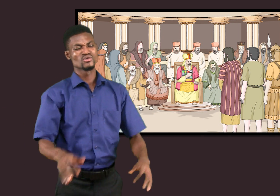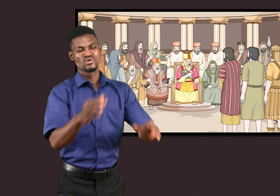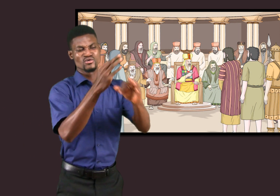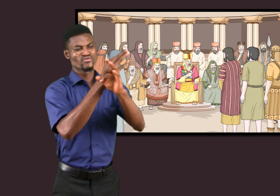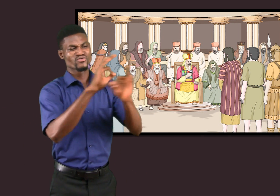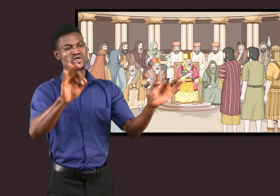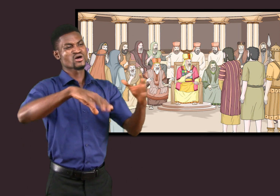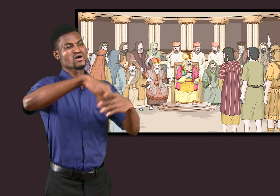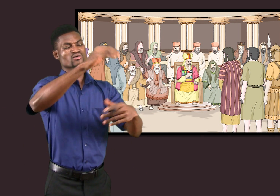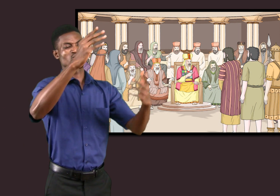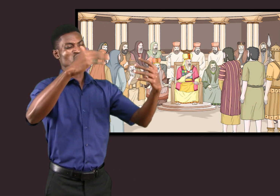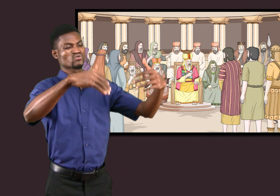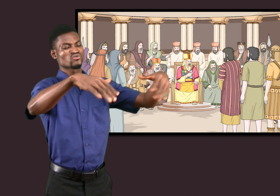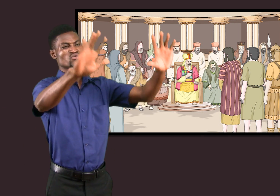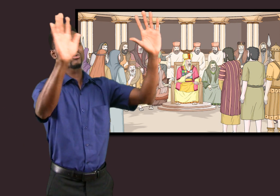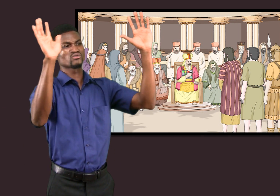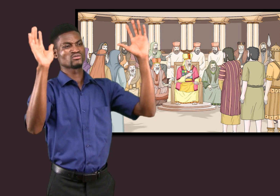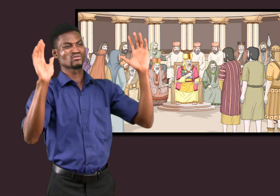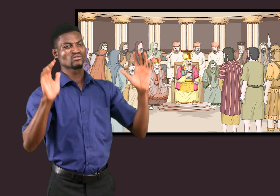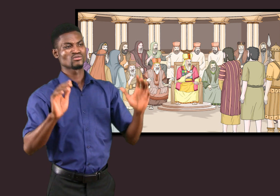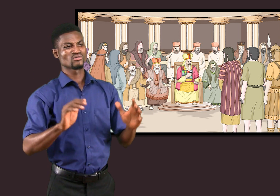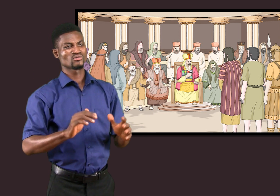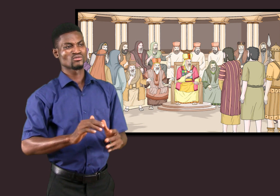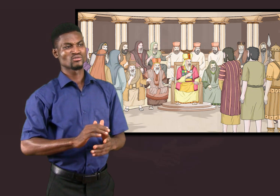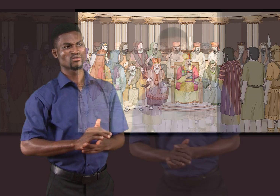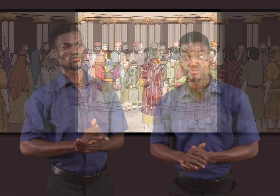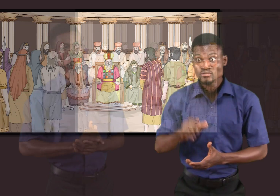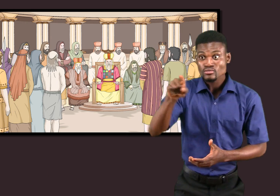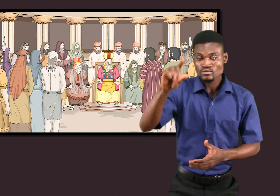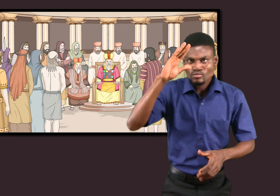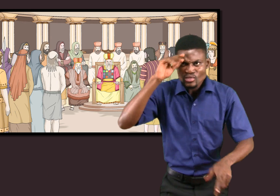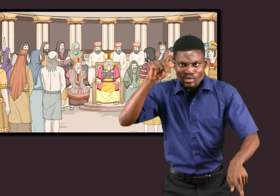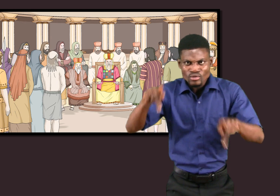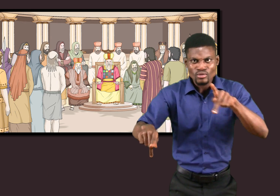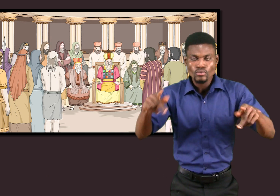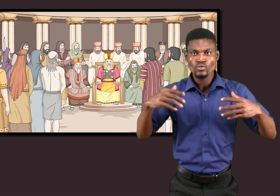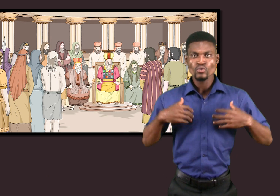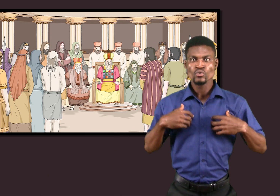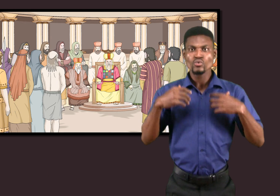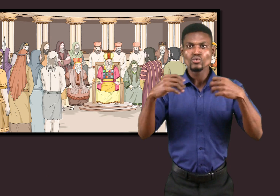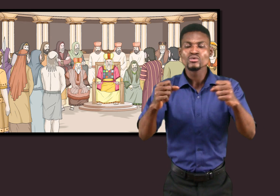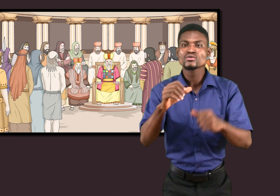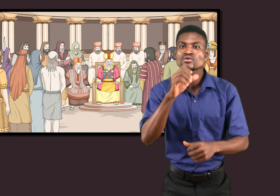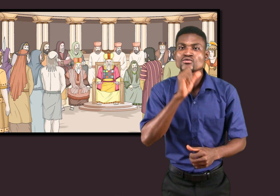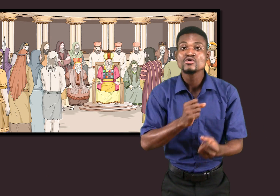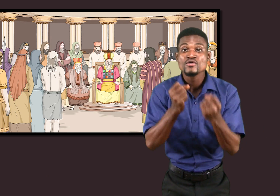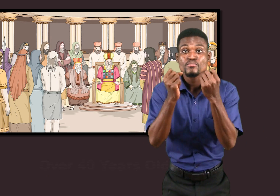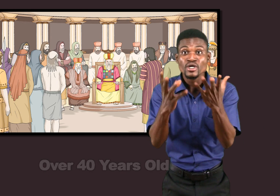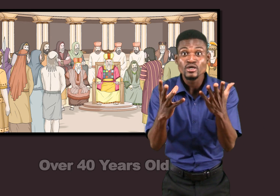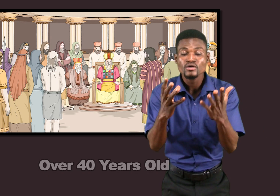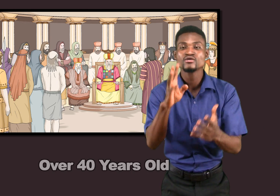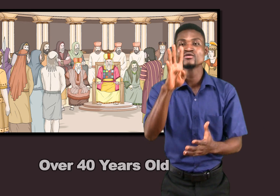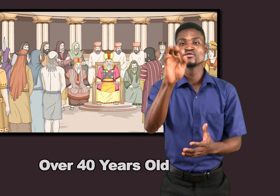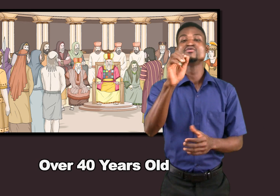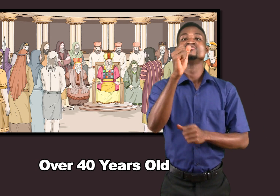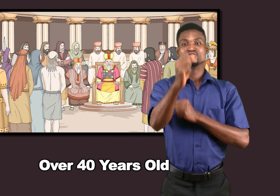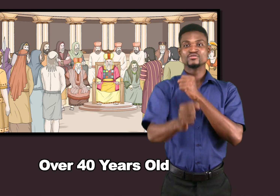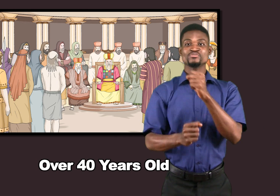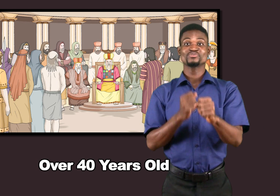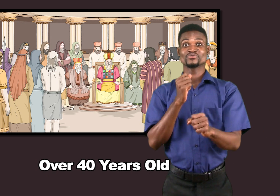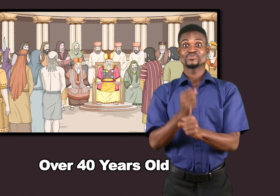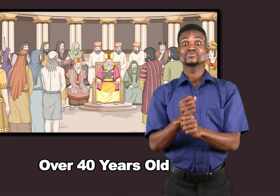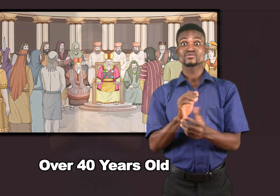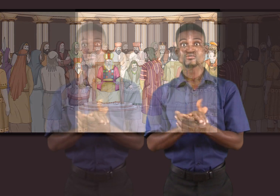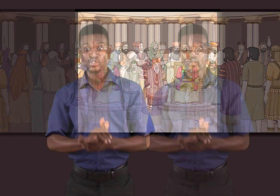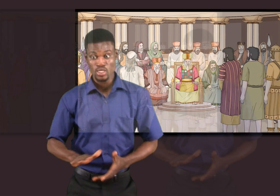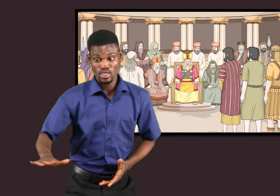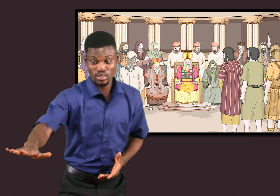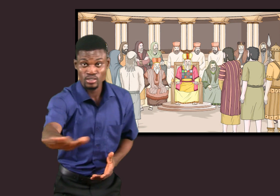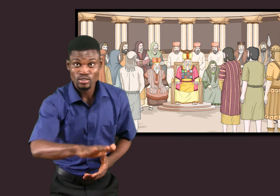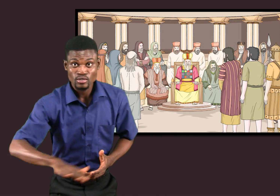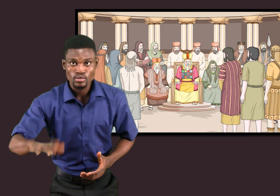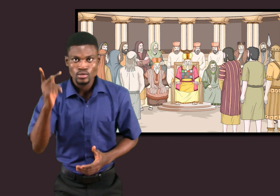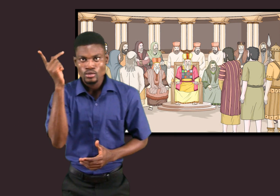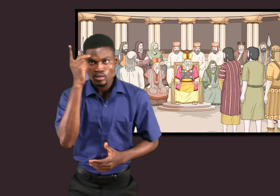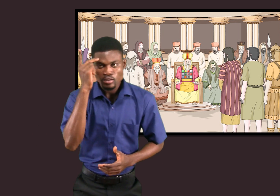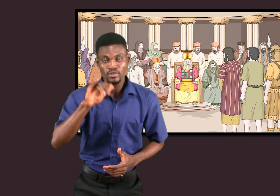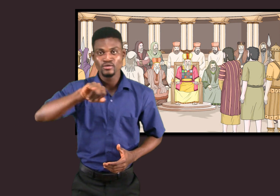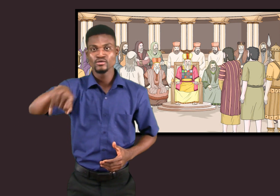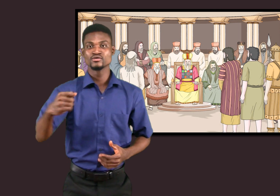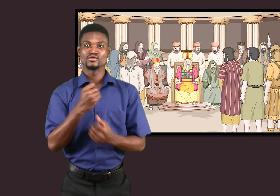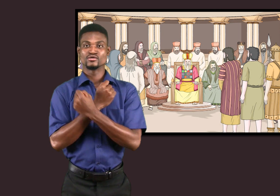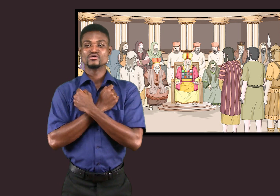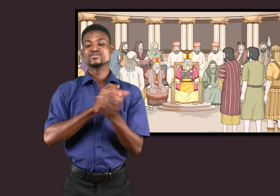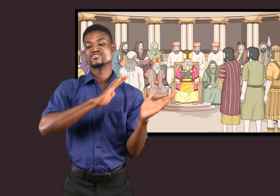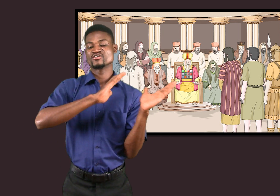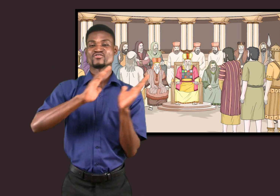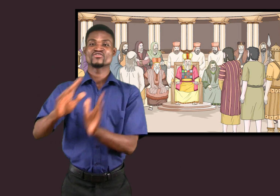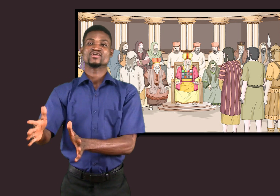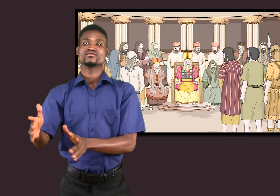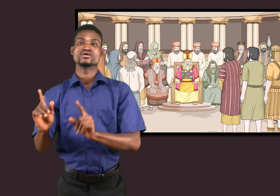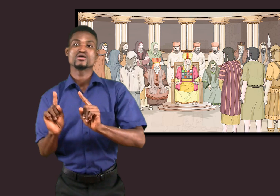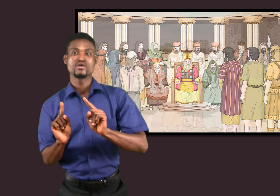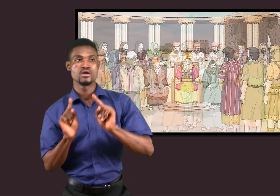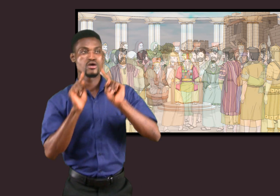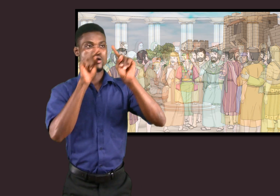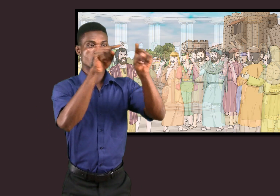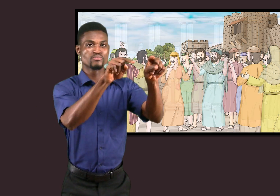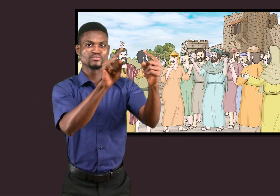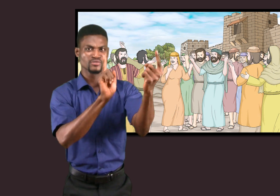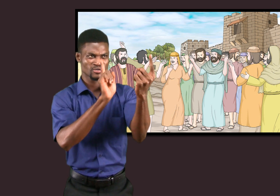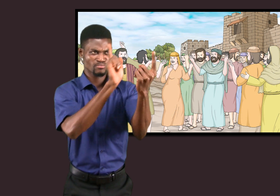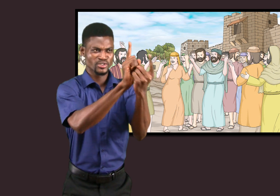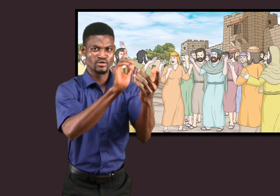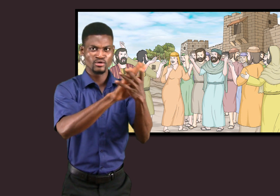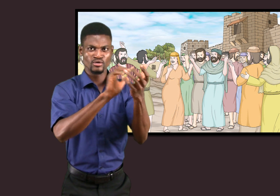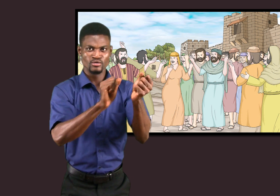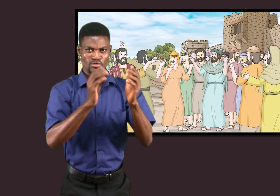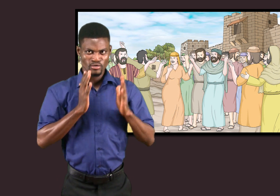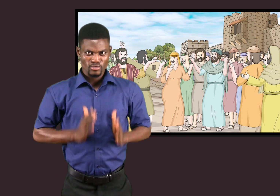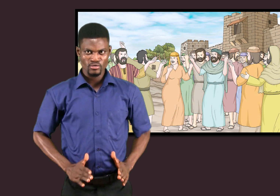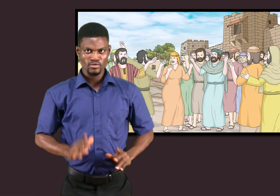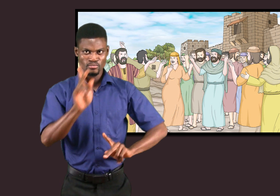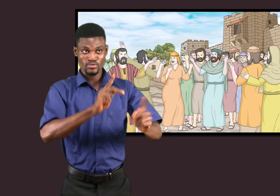For the man who was miraculously healed was over forty years old.